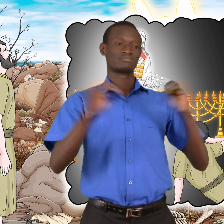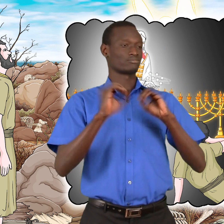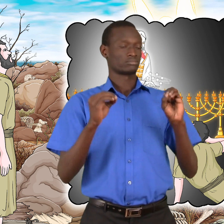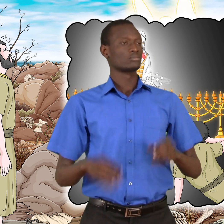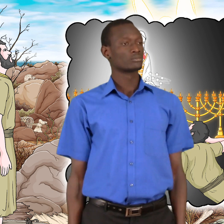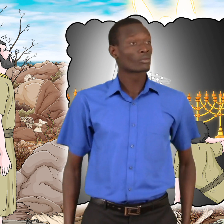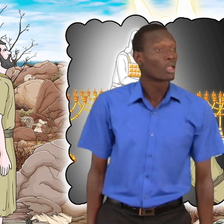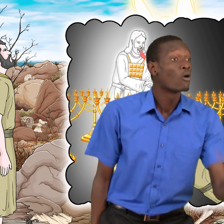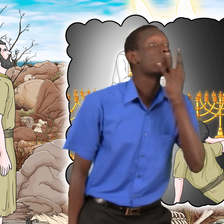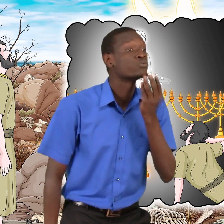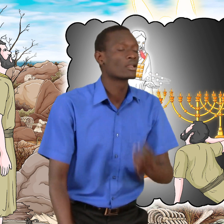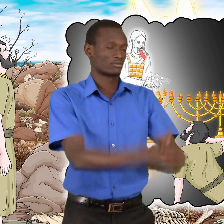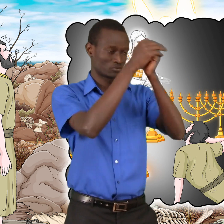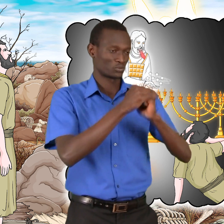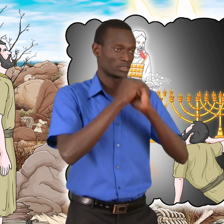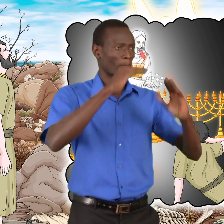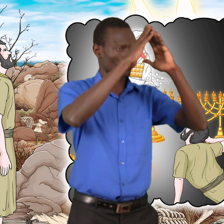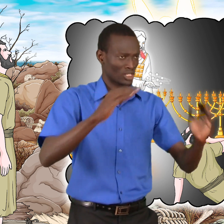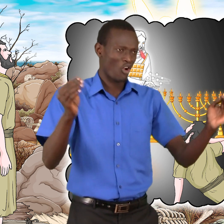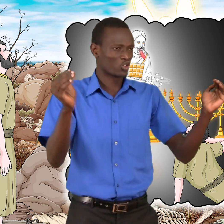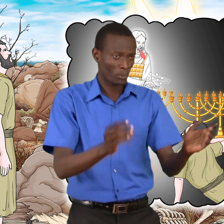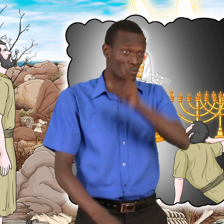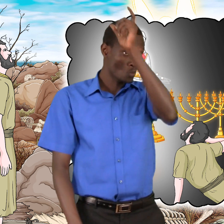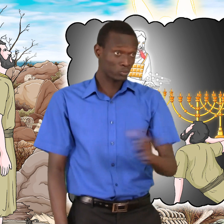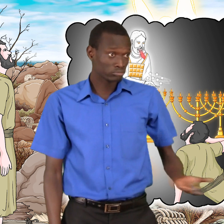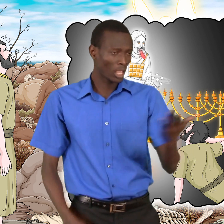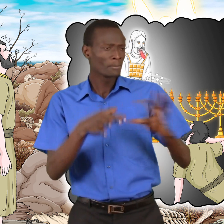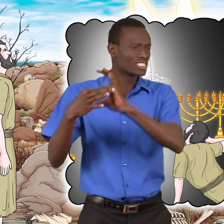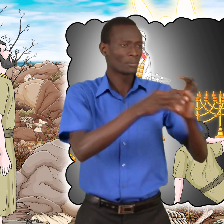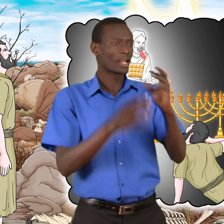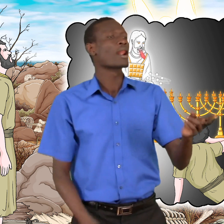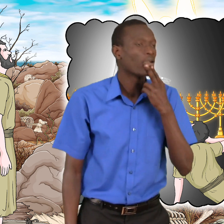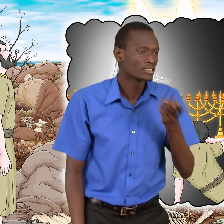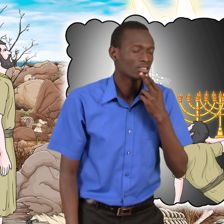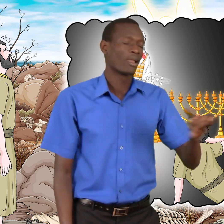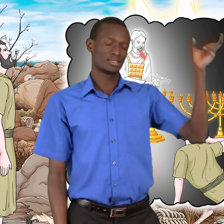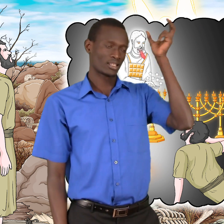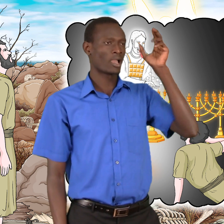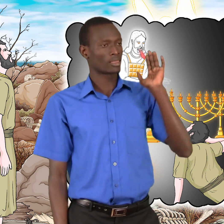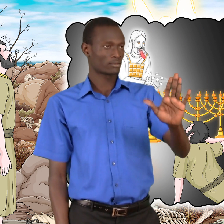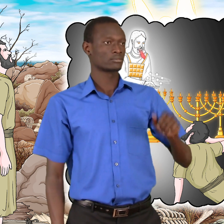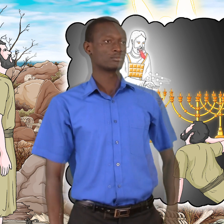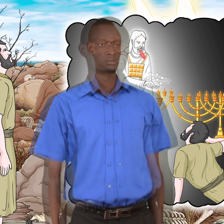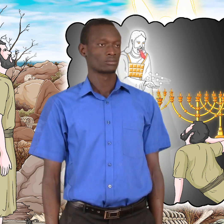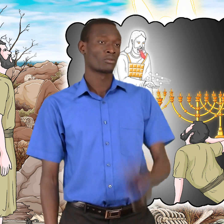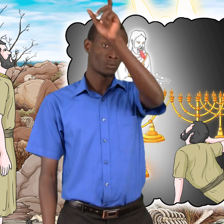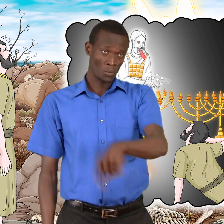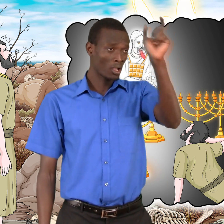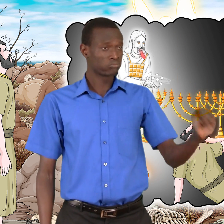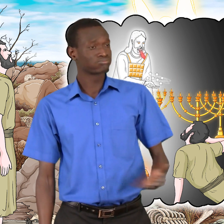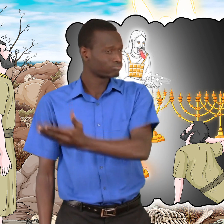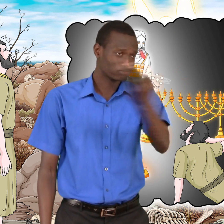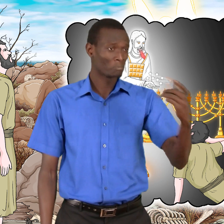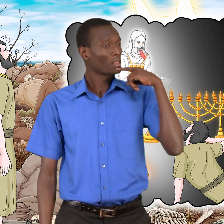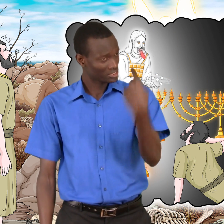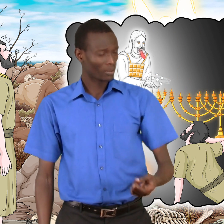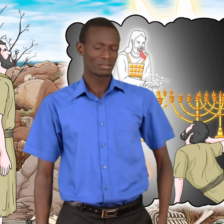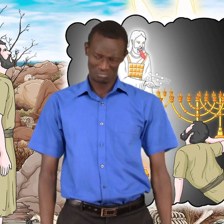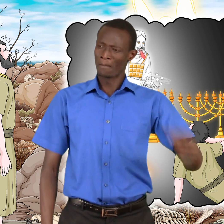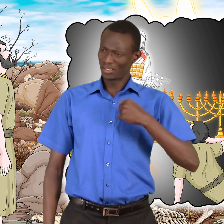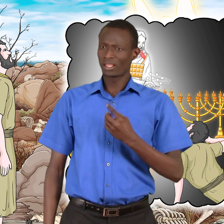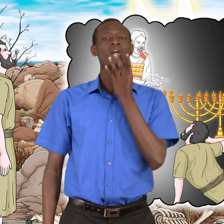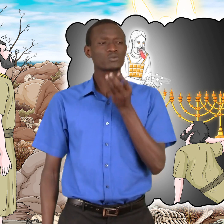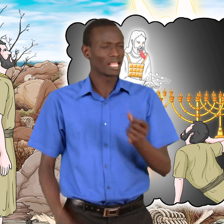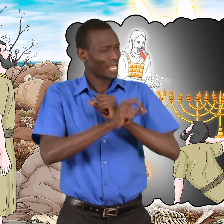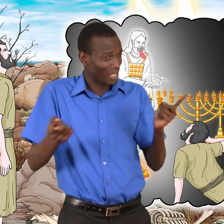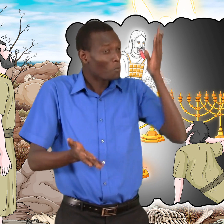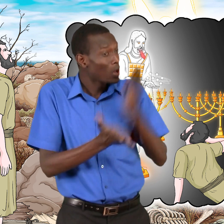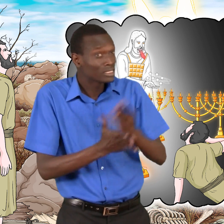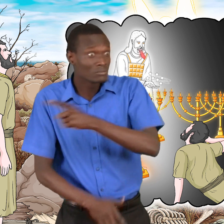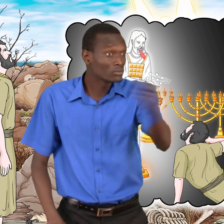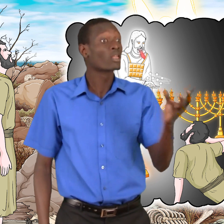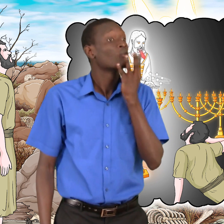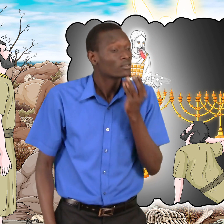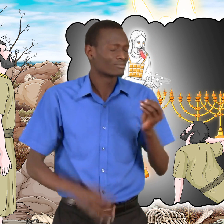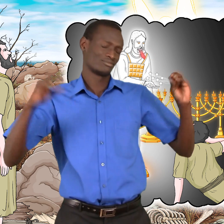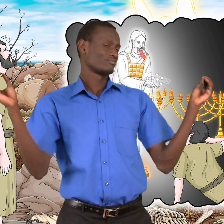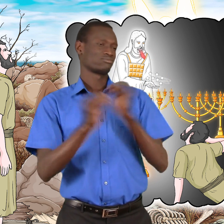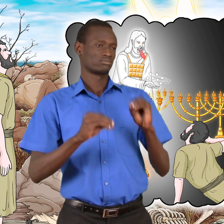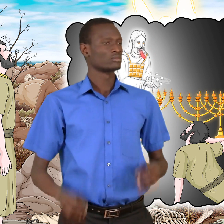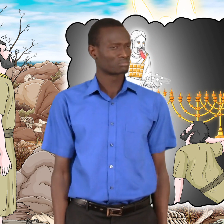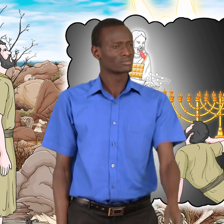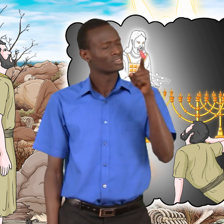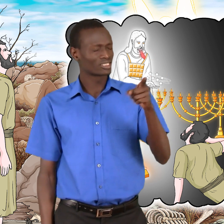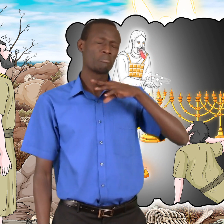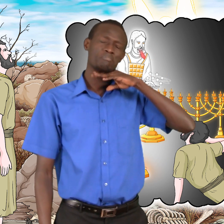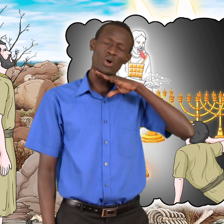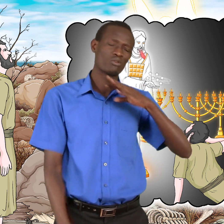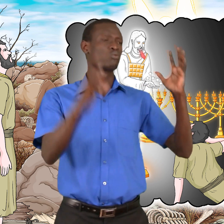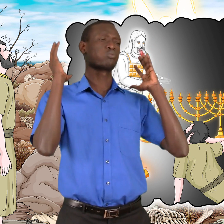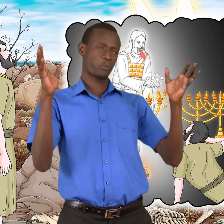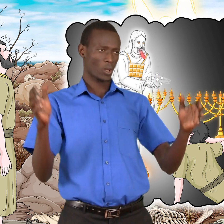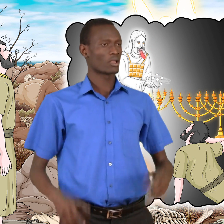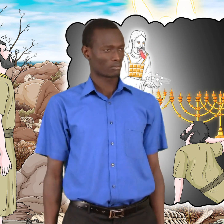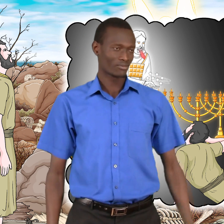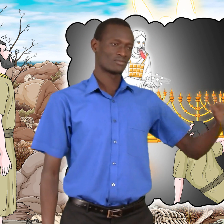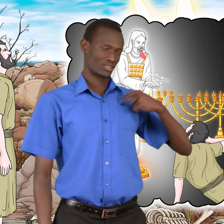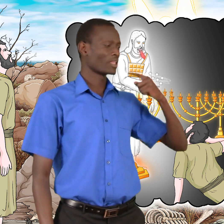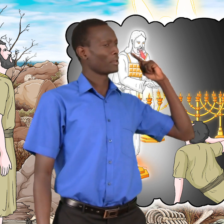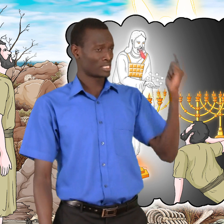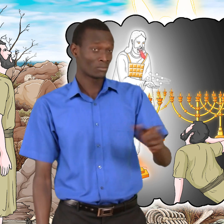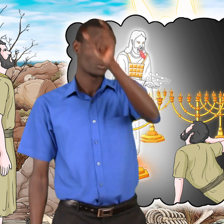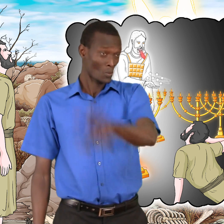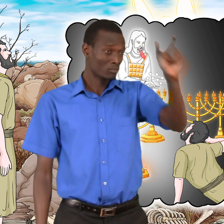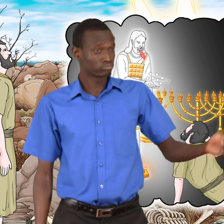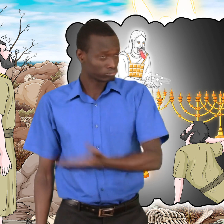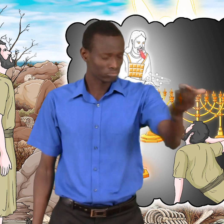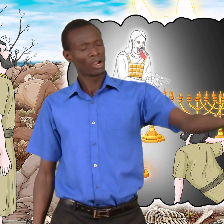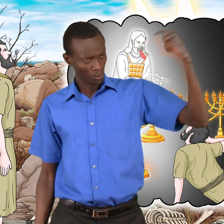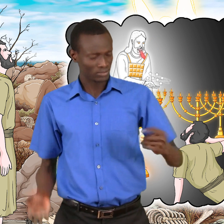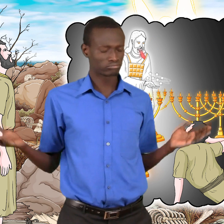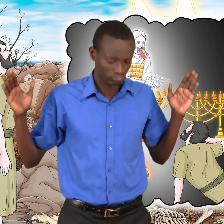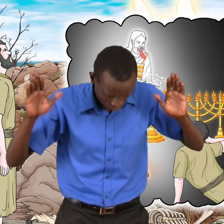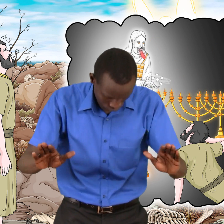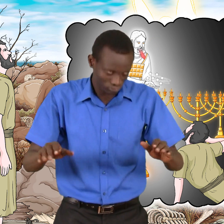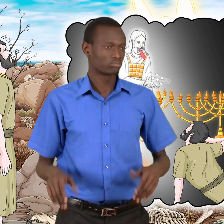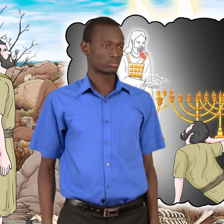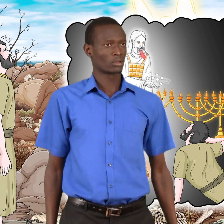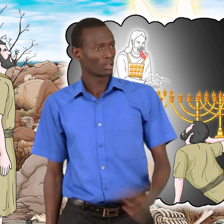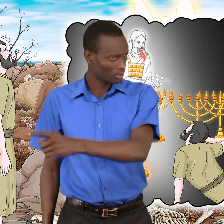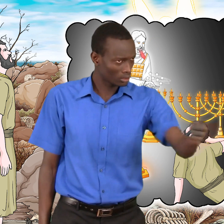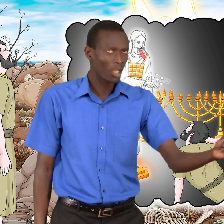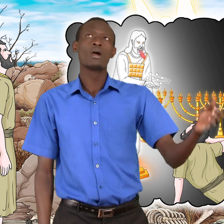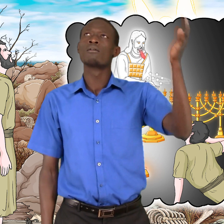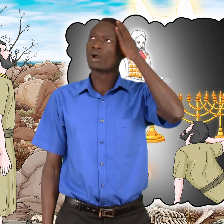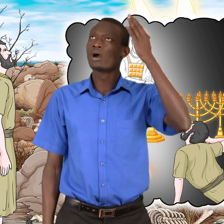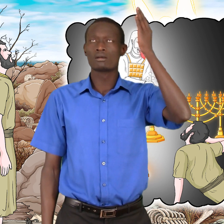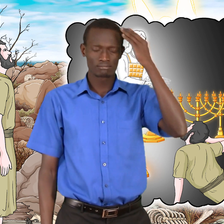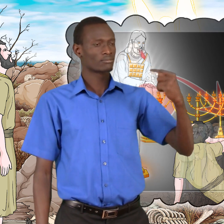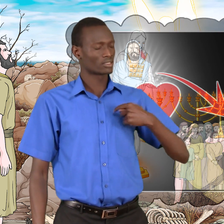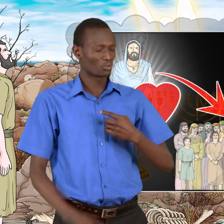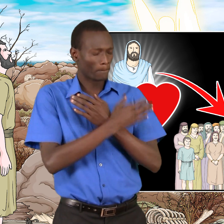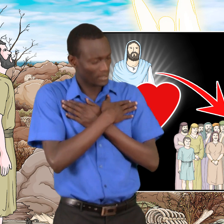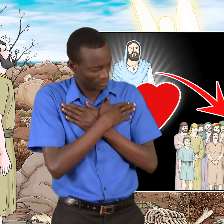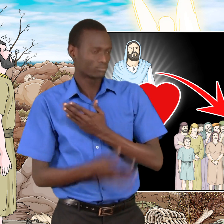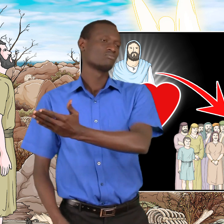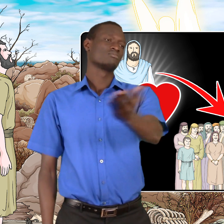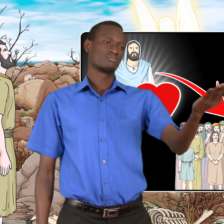Look at those who belong to the synagogue of Satan, who claim to be Jews but are liars instead.